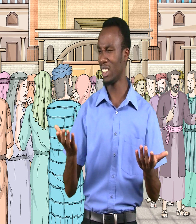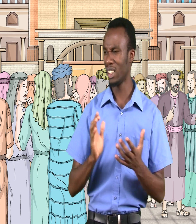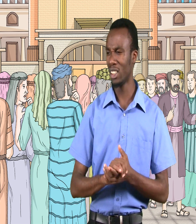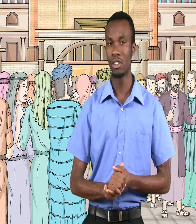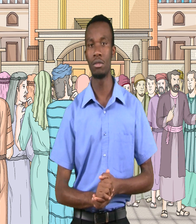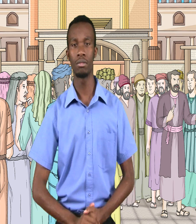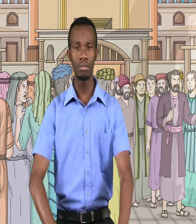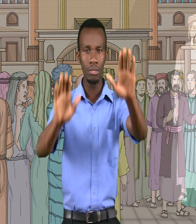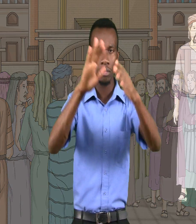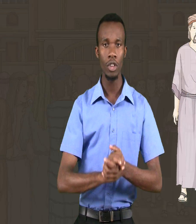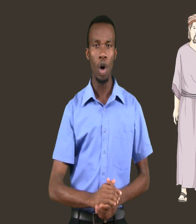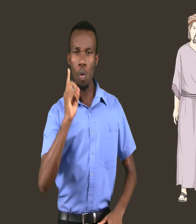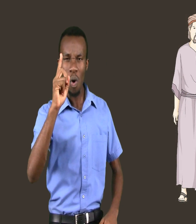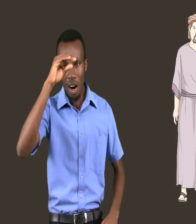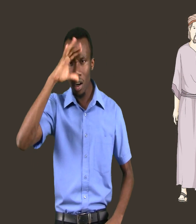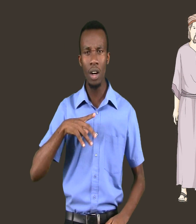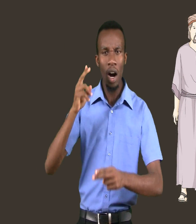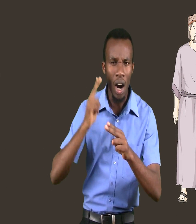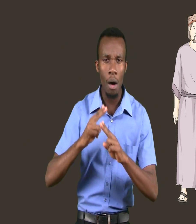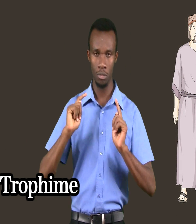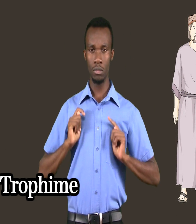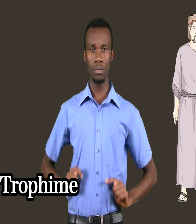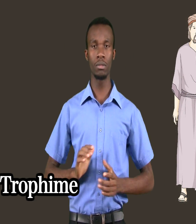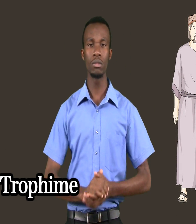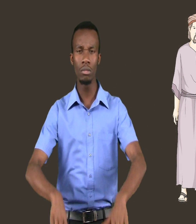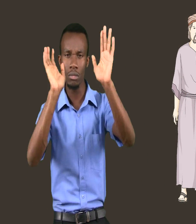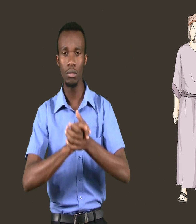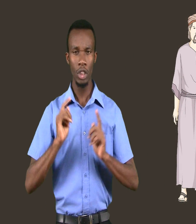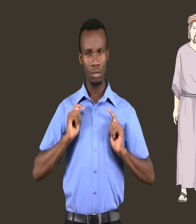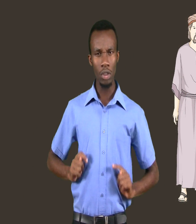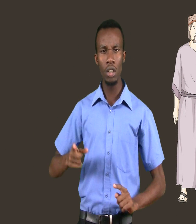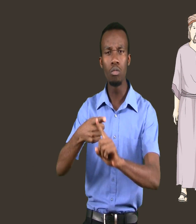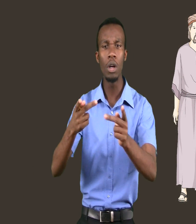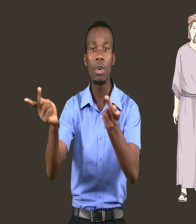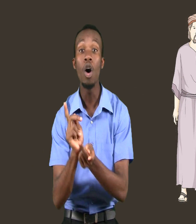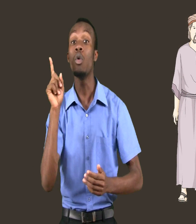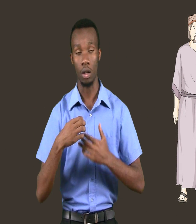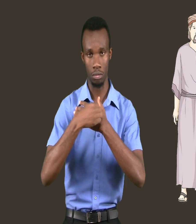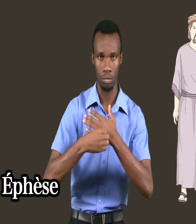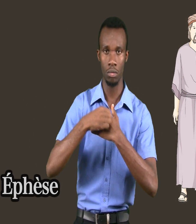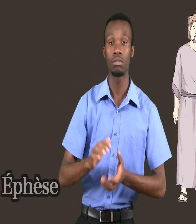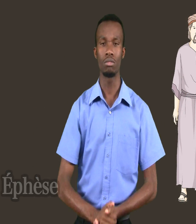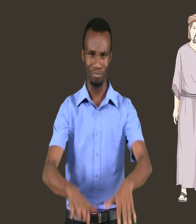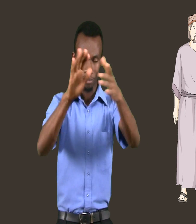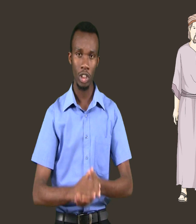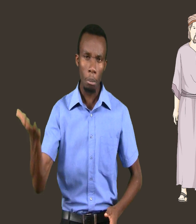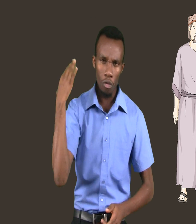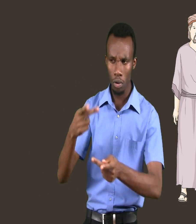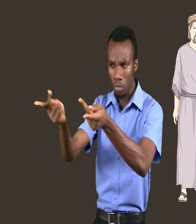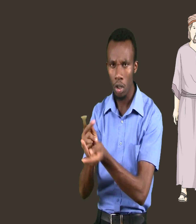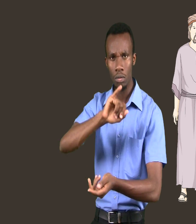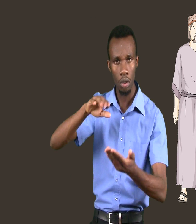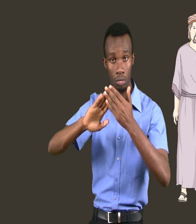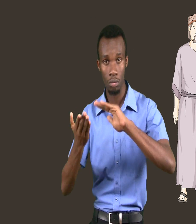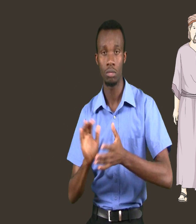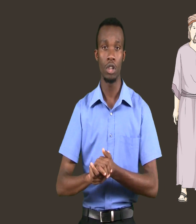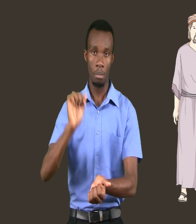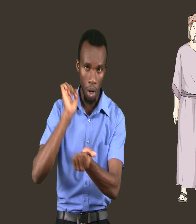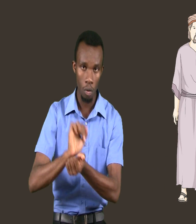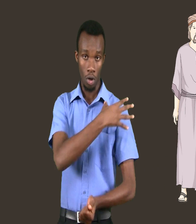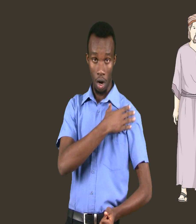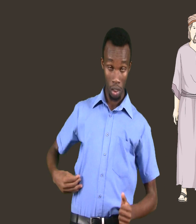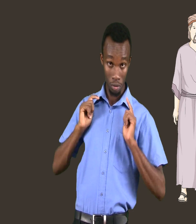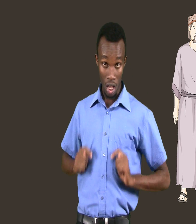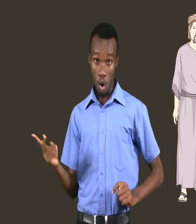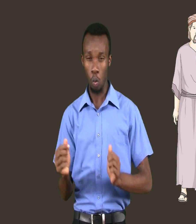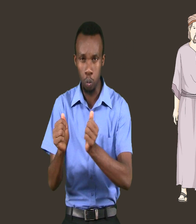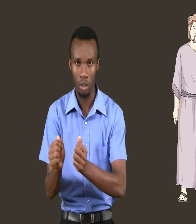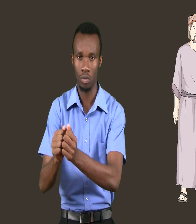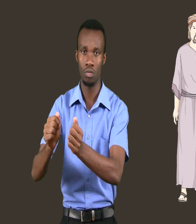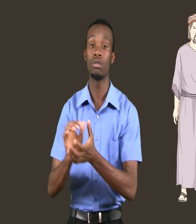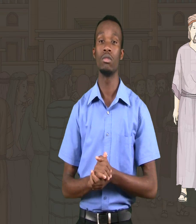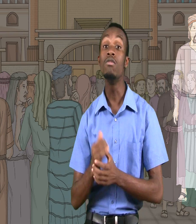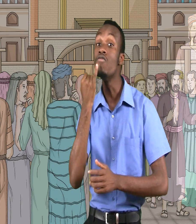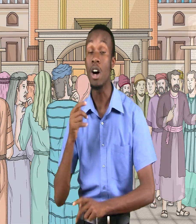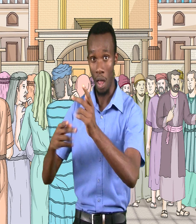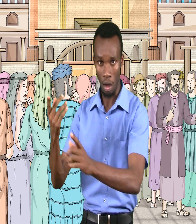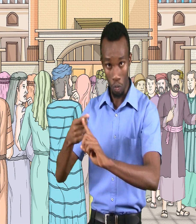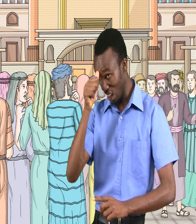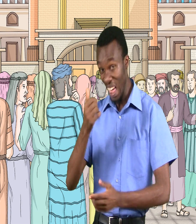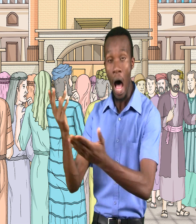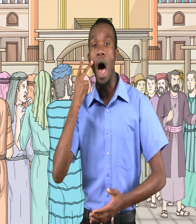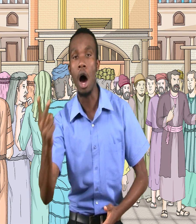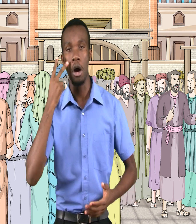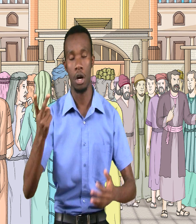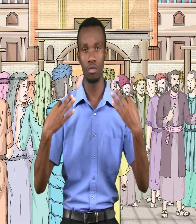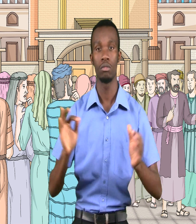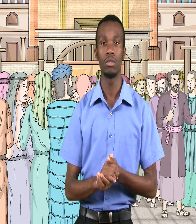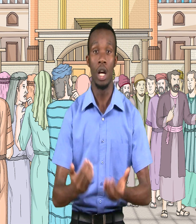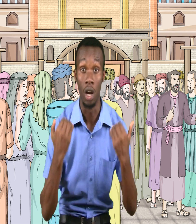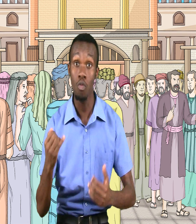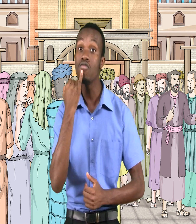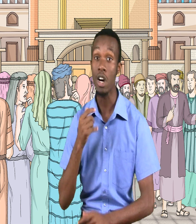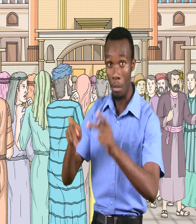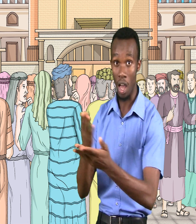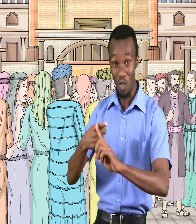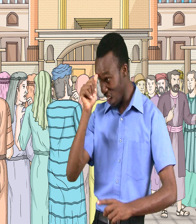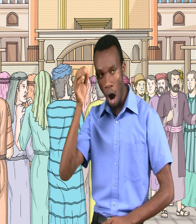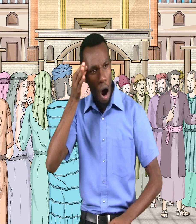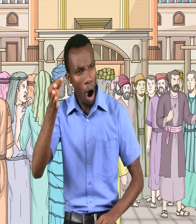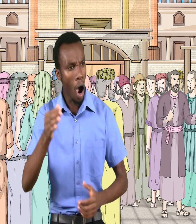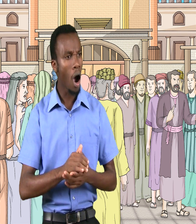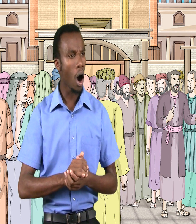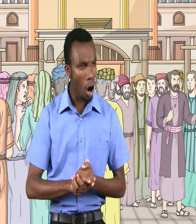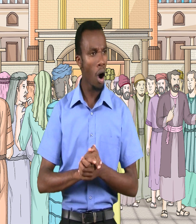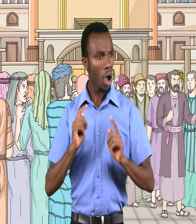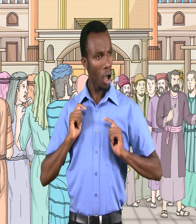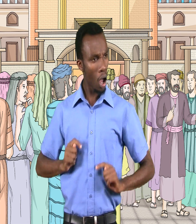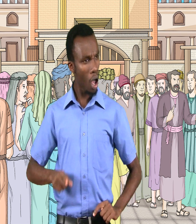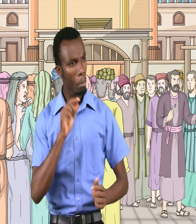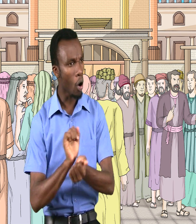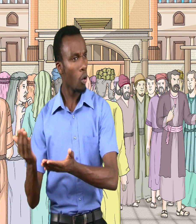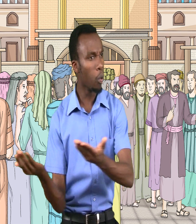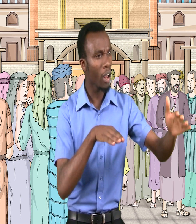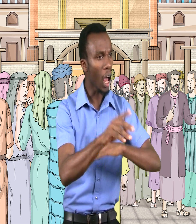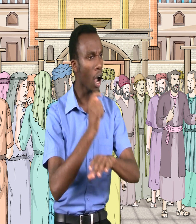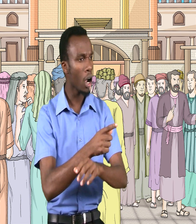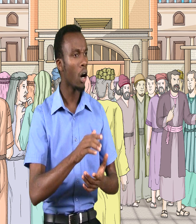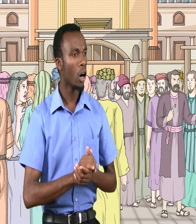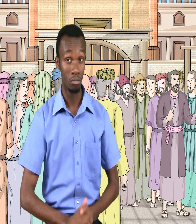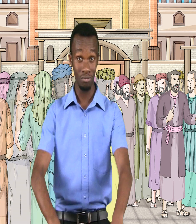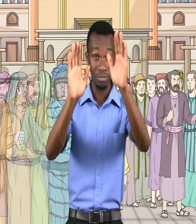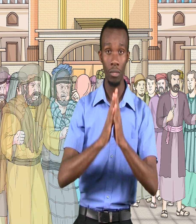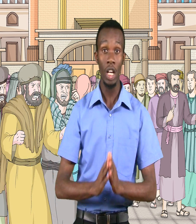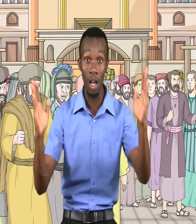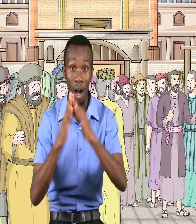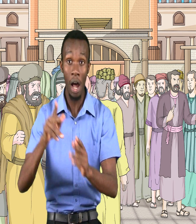For they had previously seen Trophimus the Ephesian with him in the city, and they assumed that Paul had brought him into the temple.